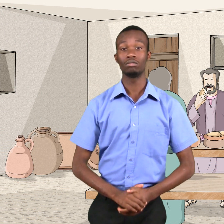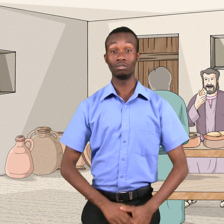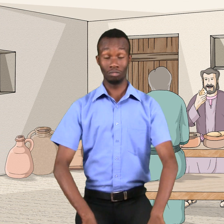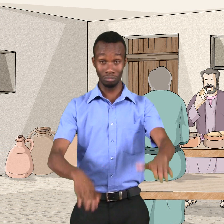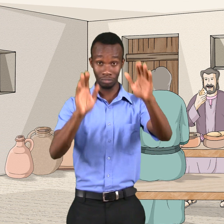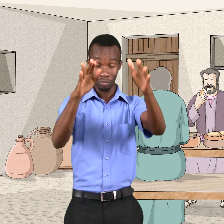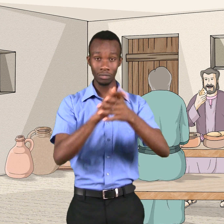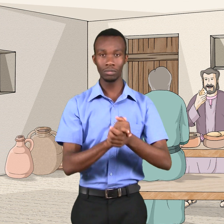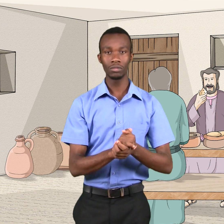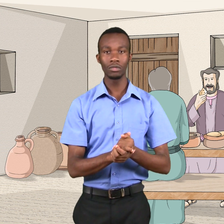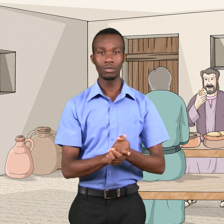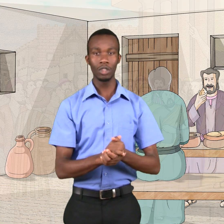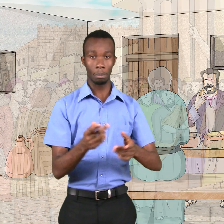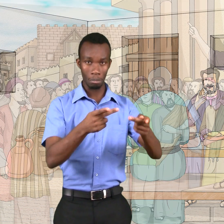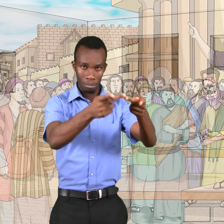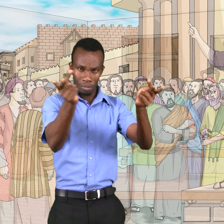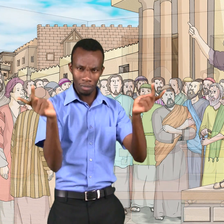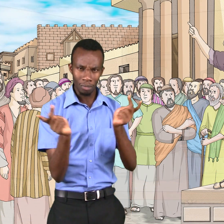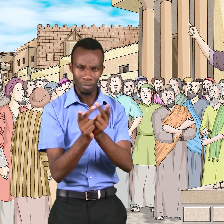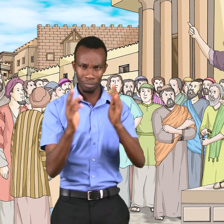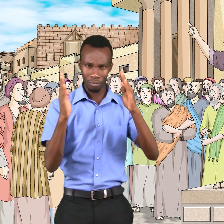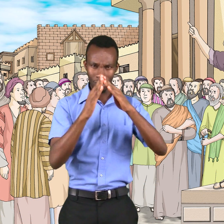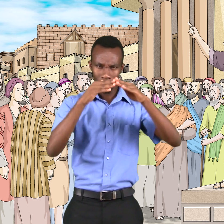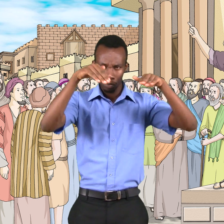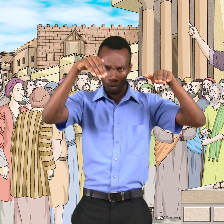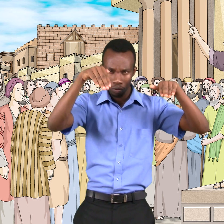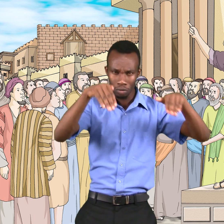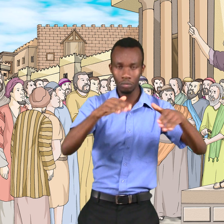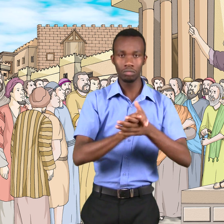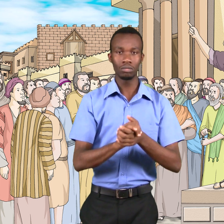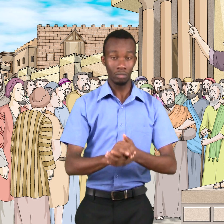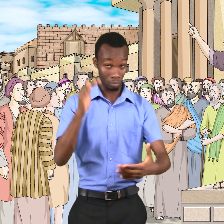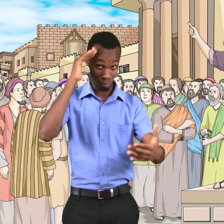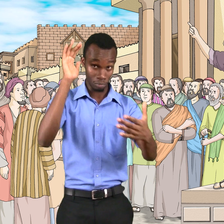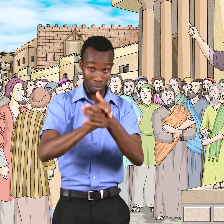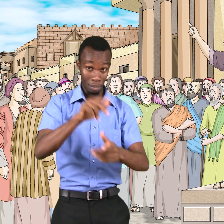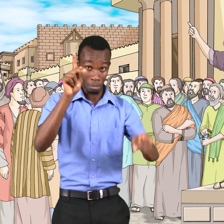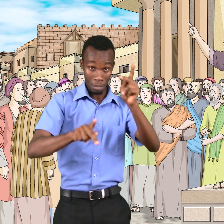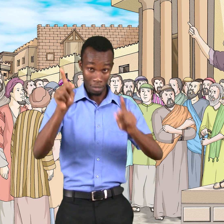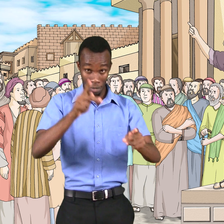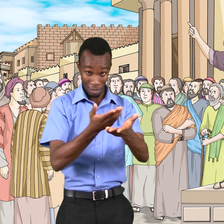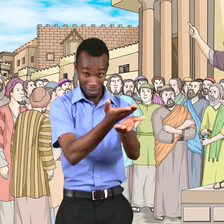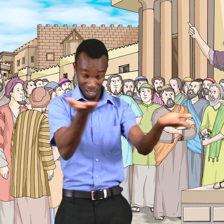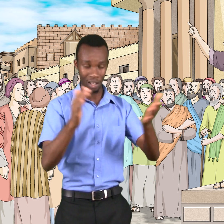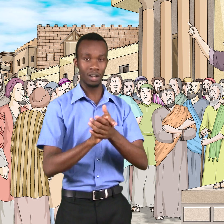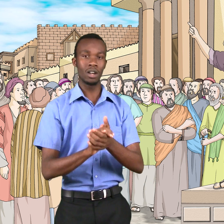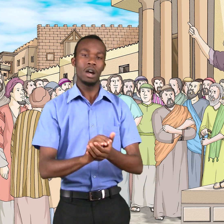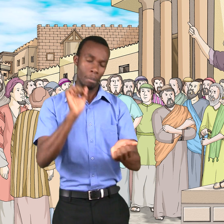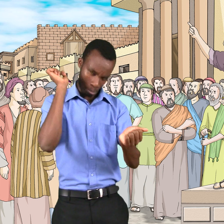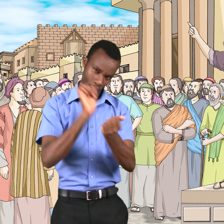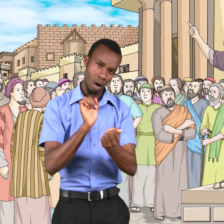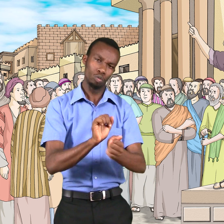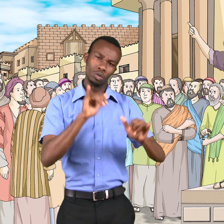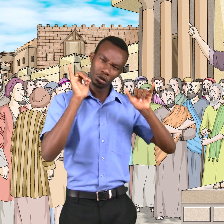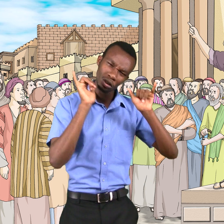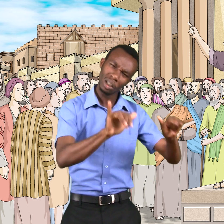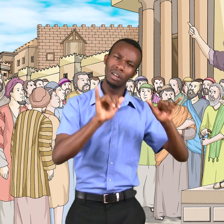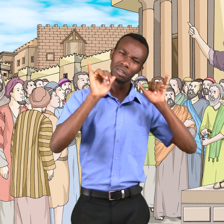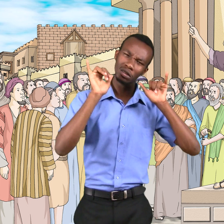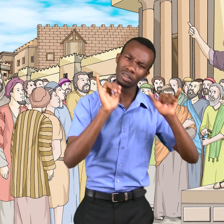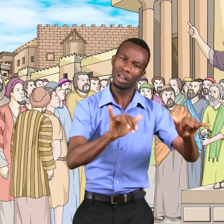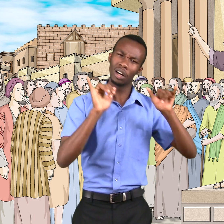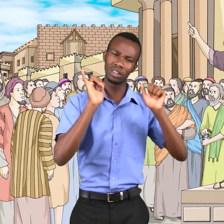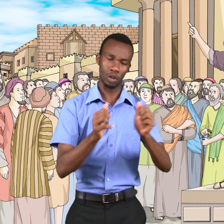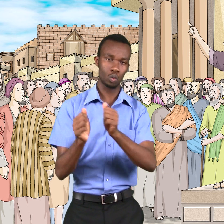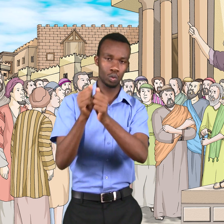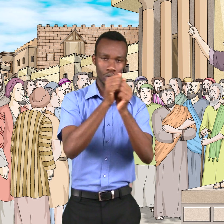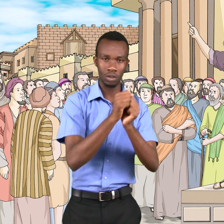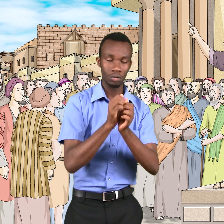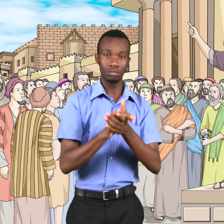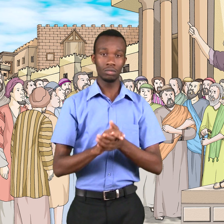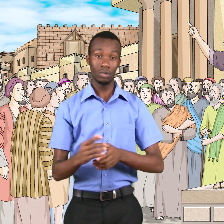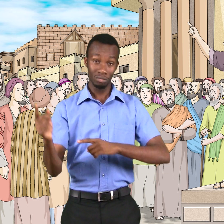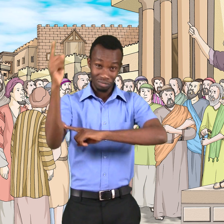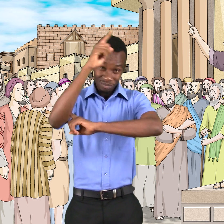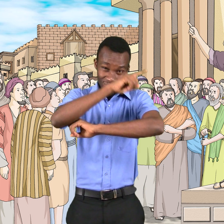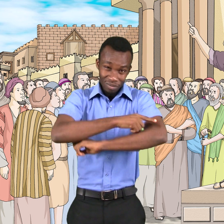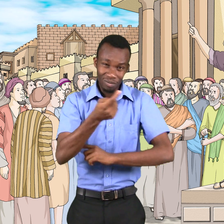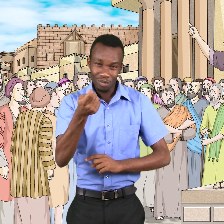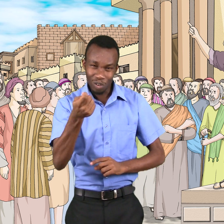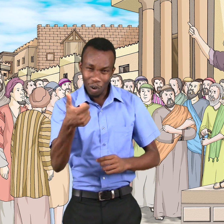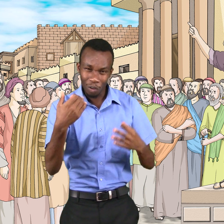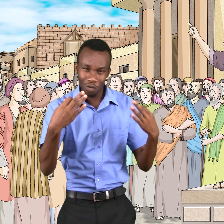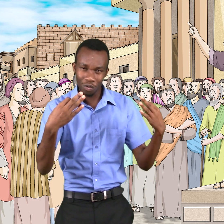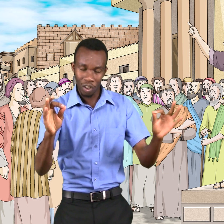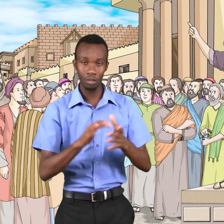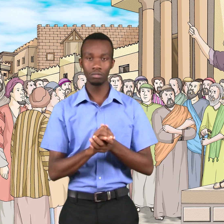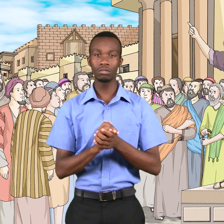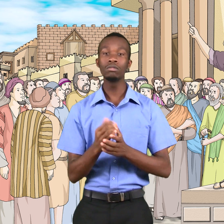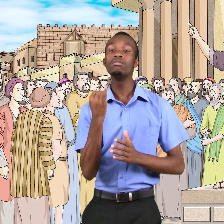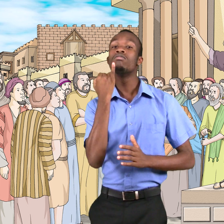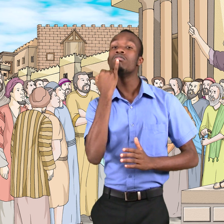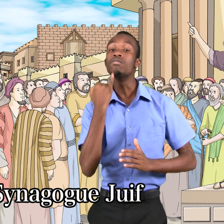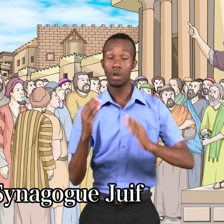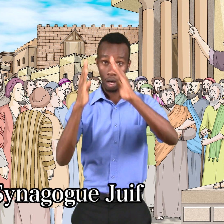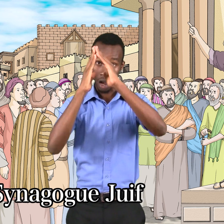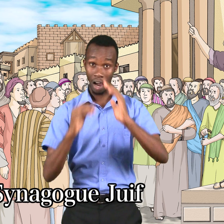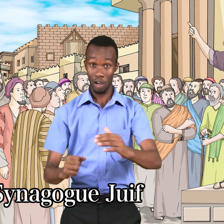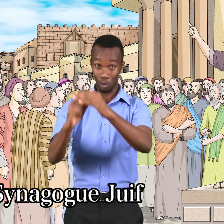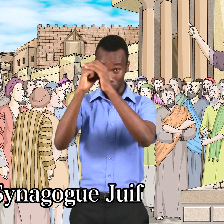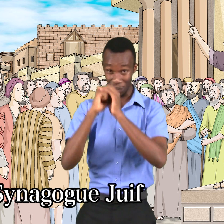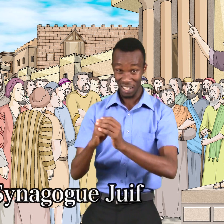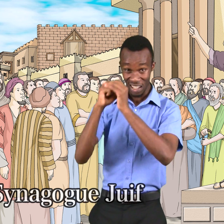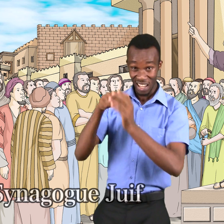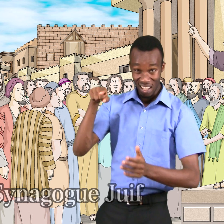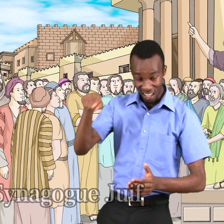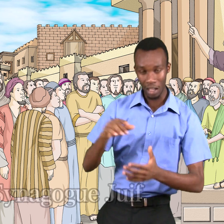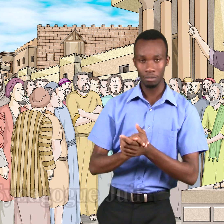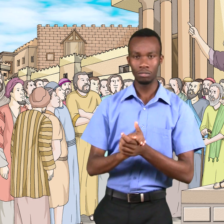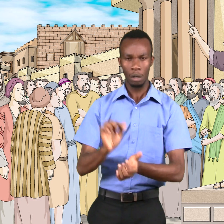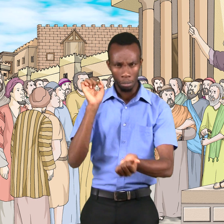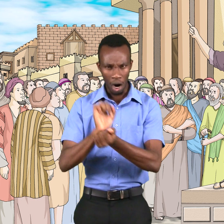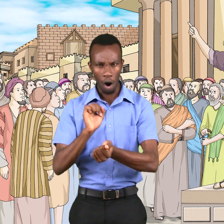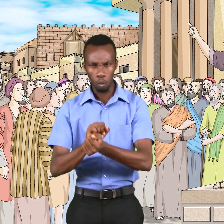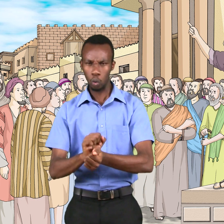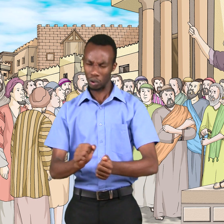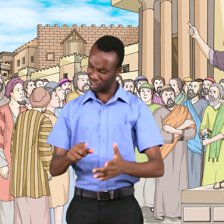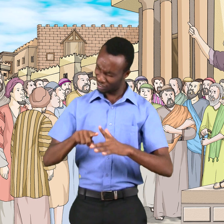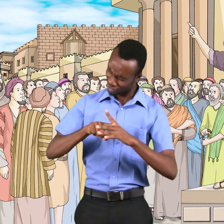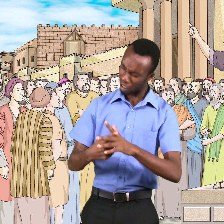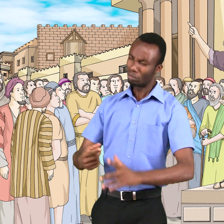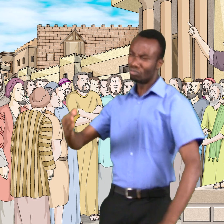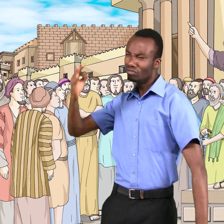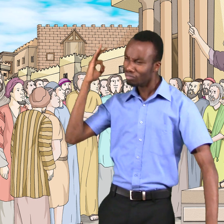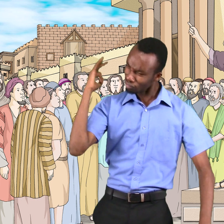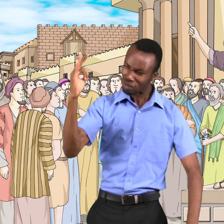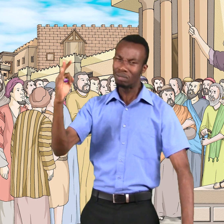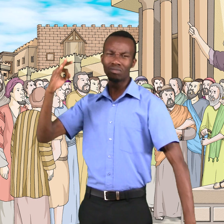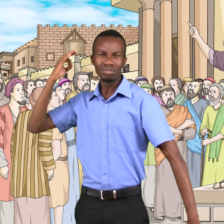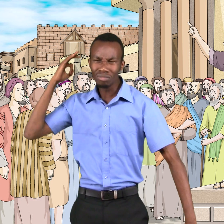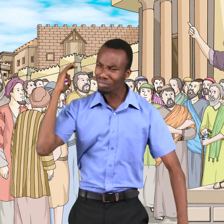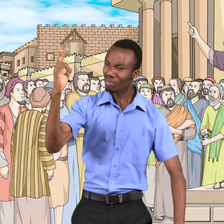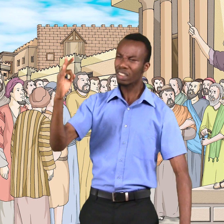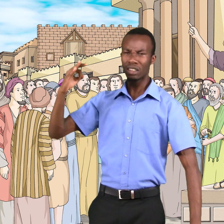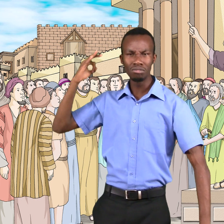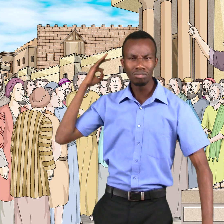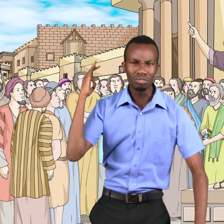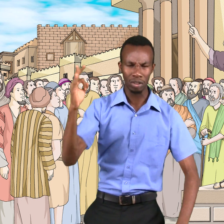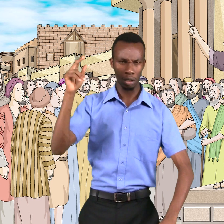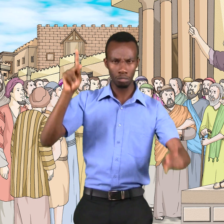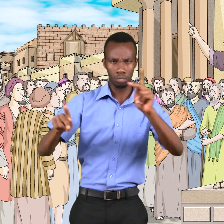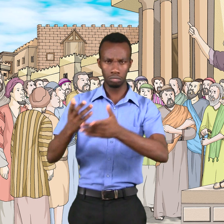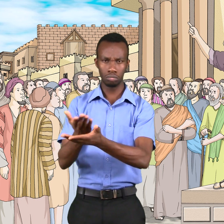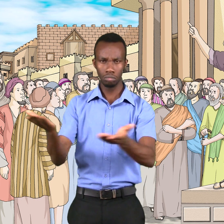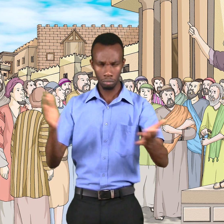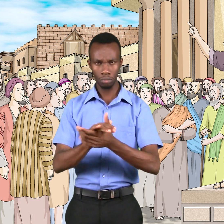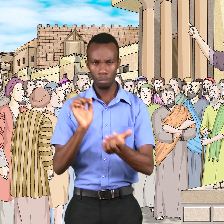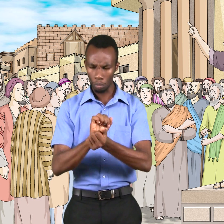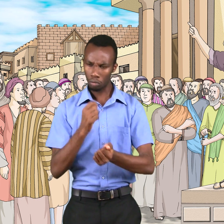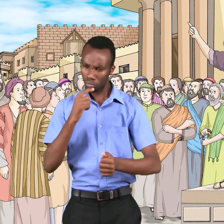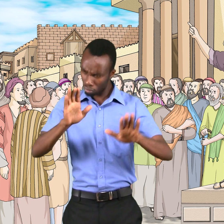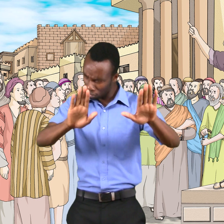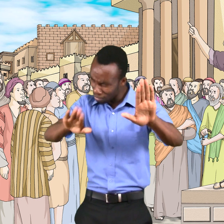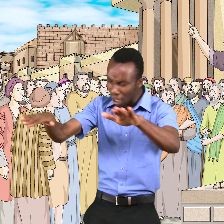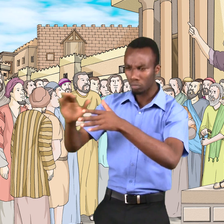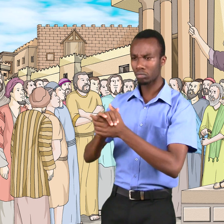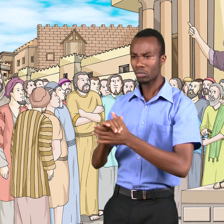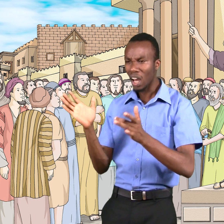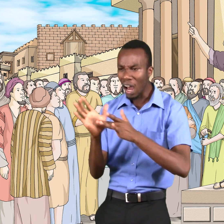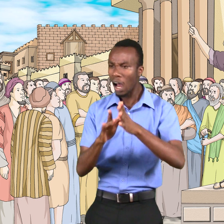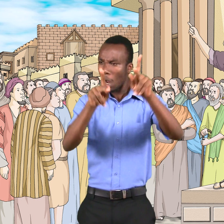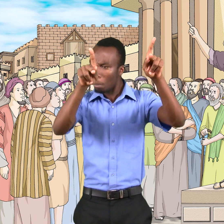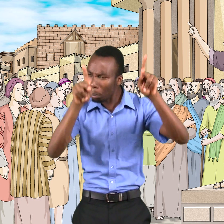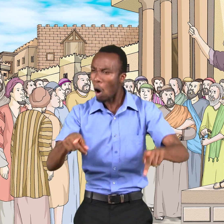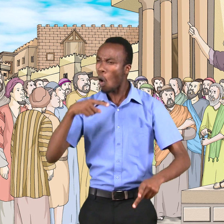Saul promptly began to proclaim Jesus in the synagogues, declaring, “He is the Son of God.”